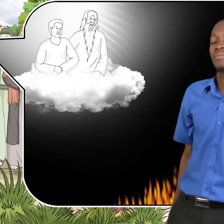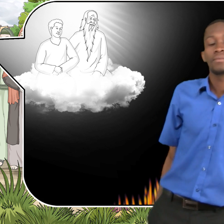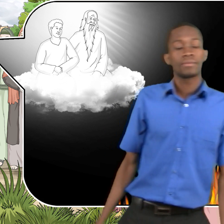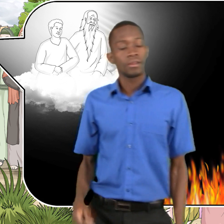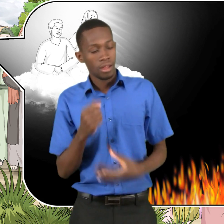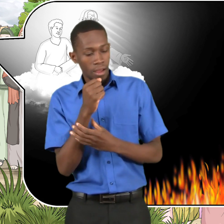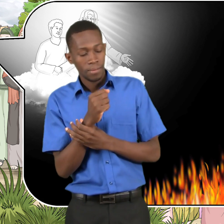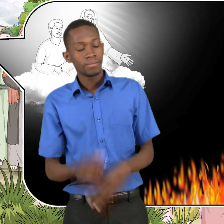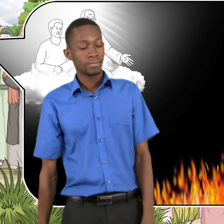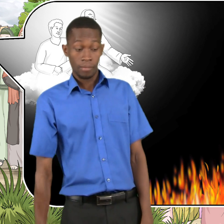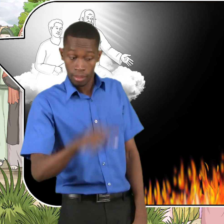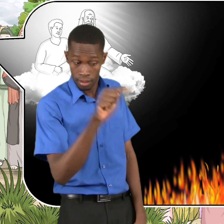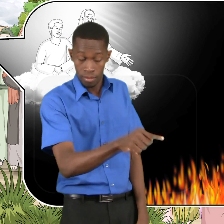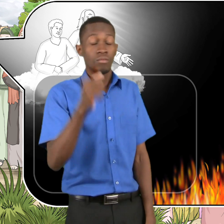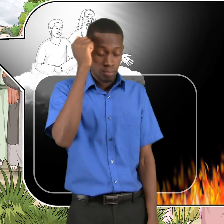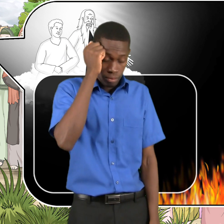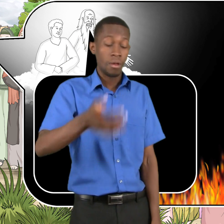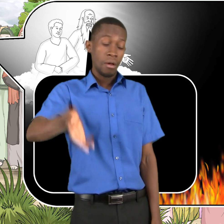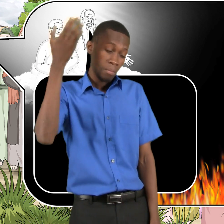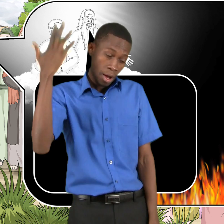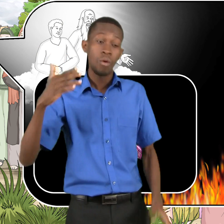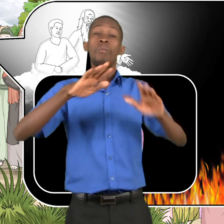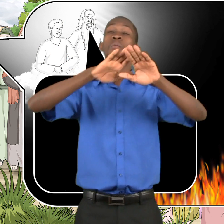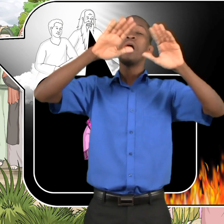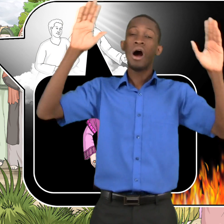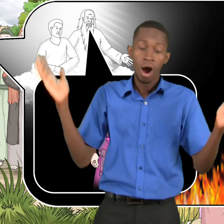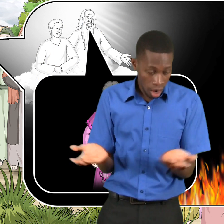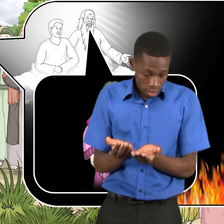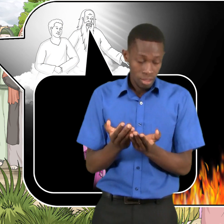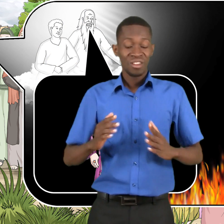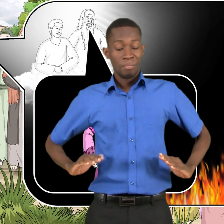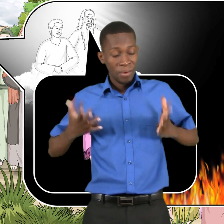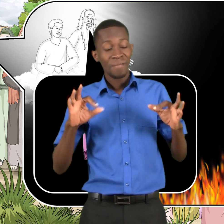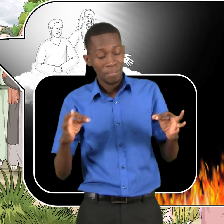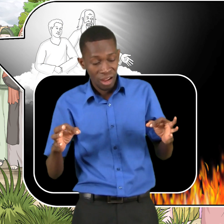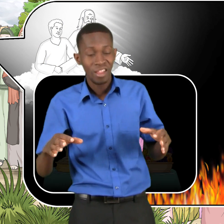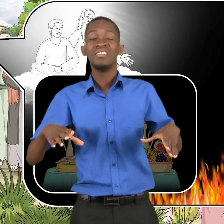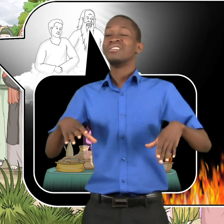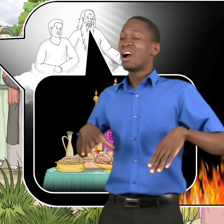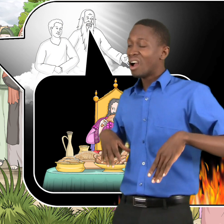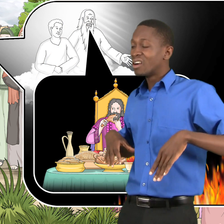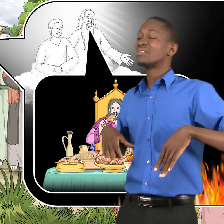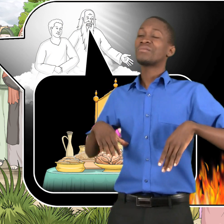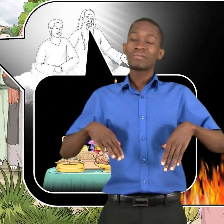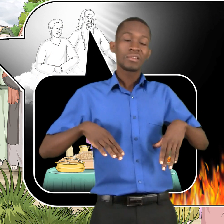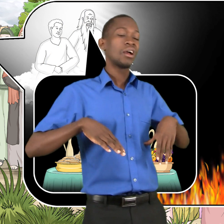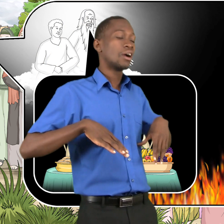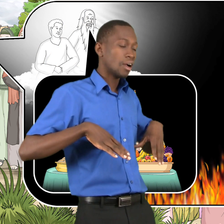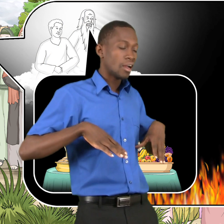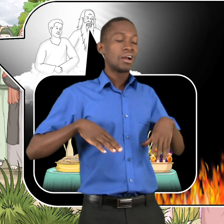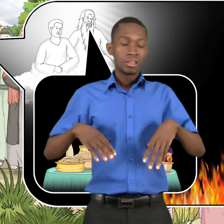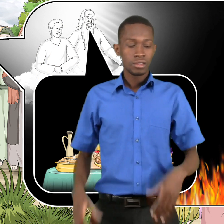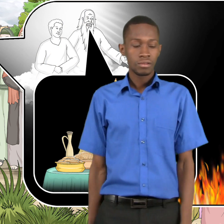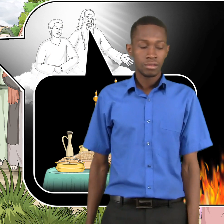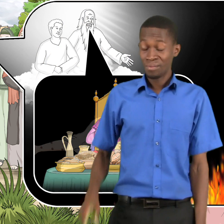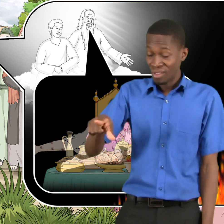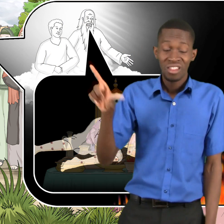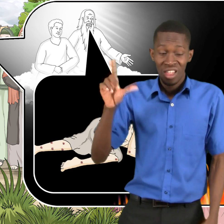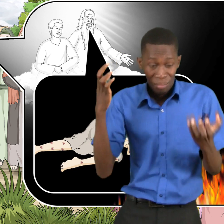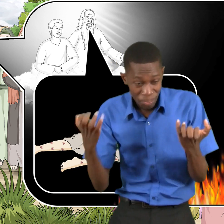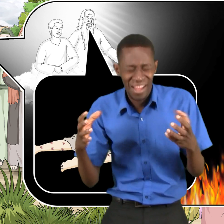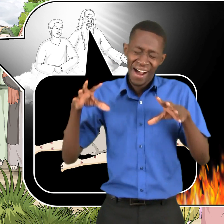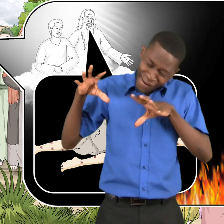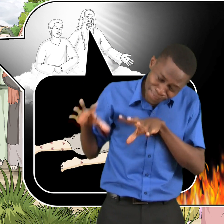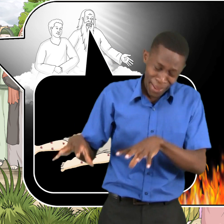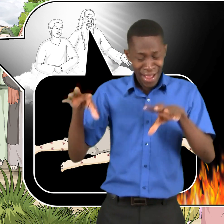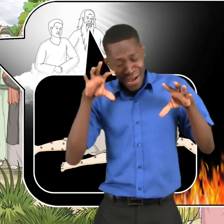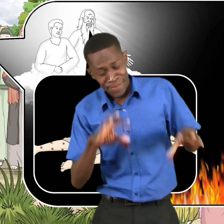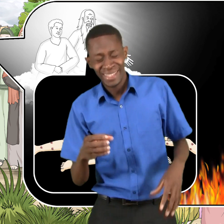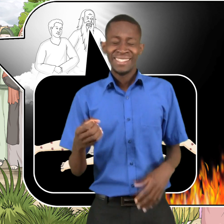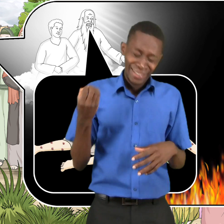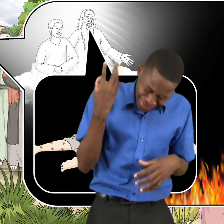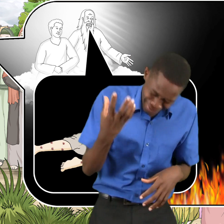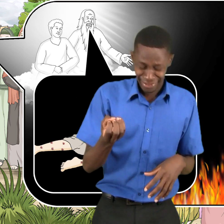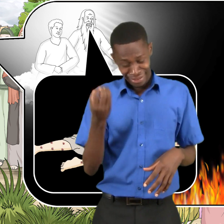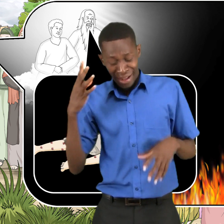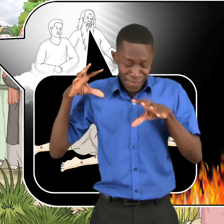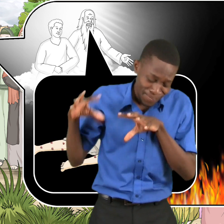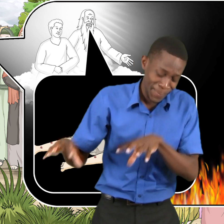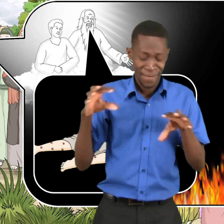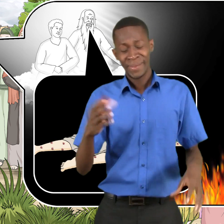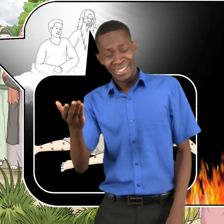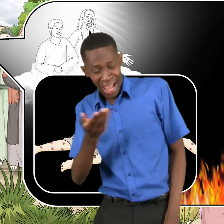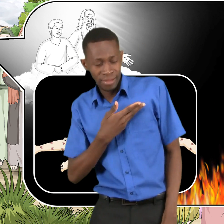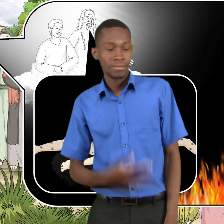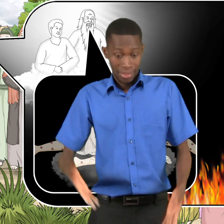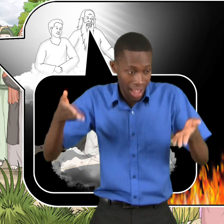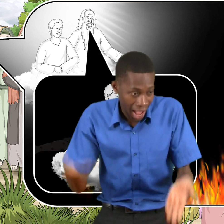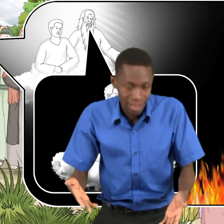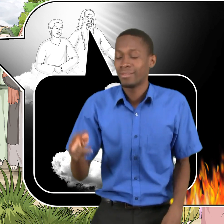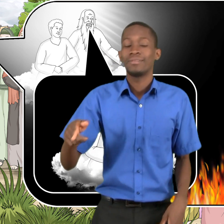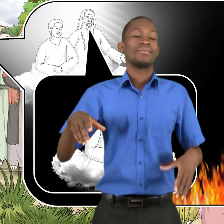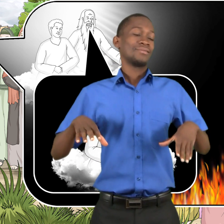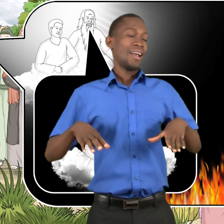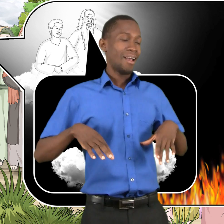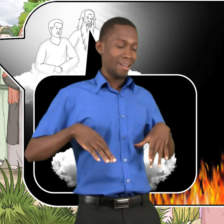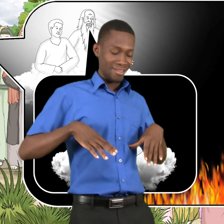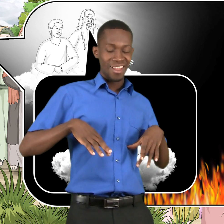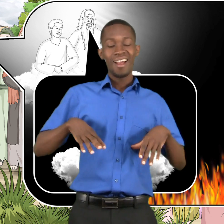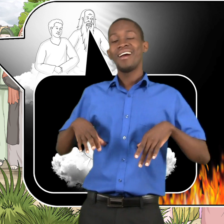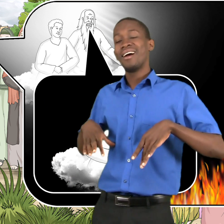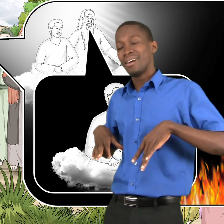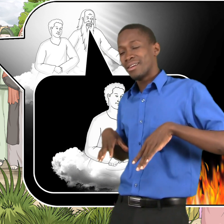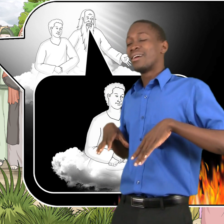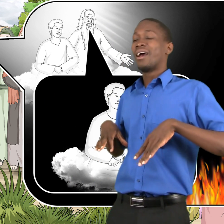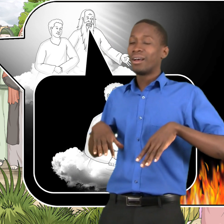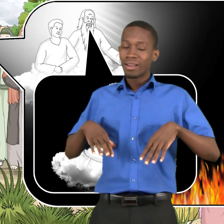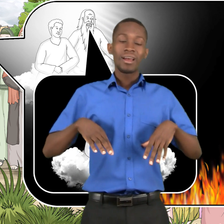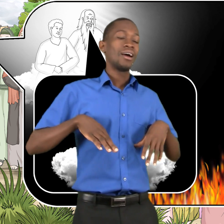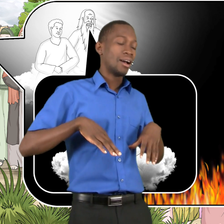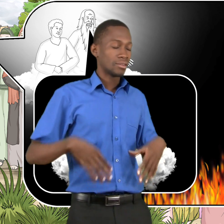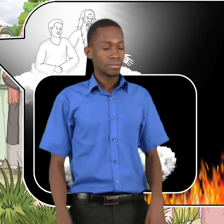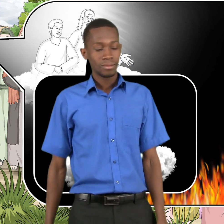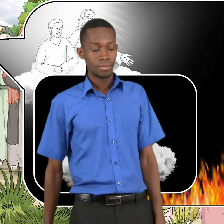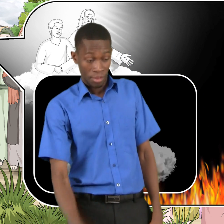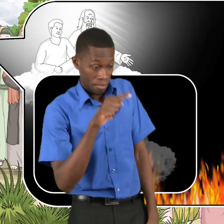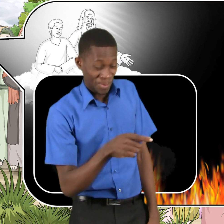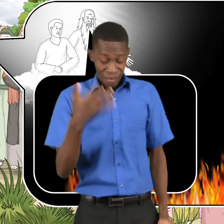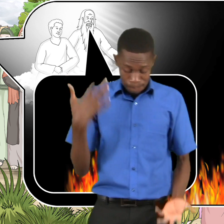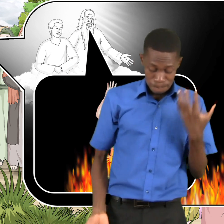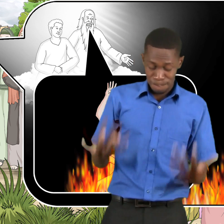But Abraham answered, ‘Child, remember that during your lifetime you received your good things, while Lazarus received bad things.